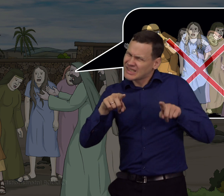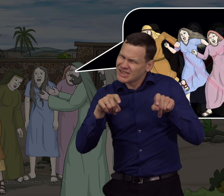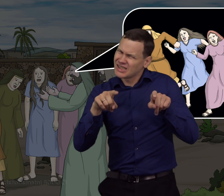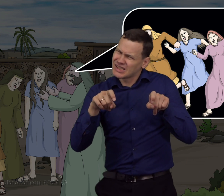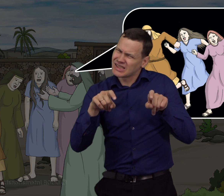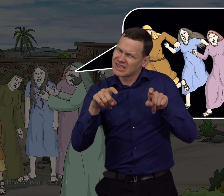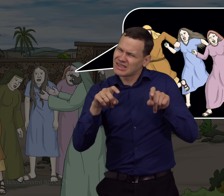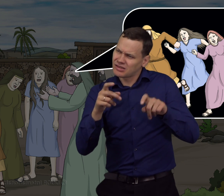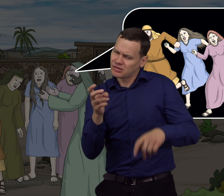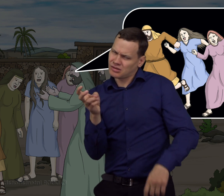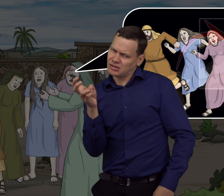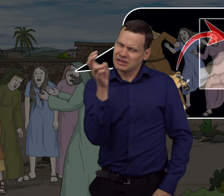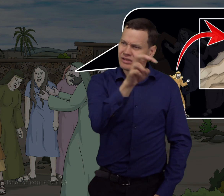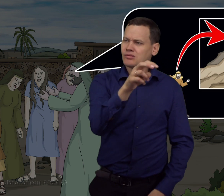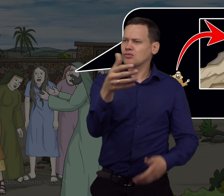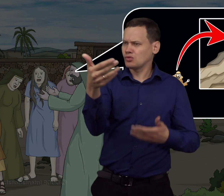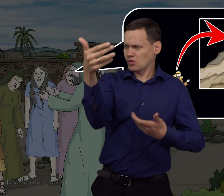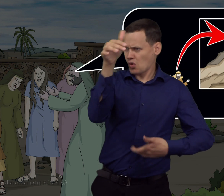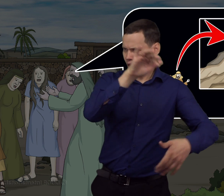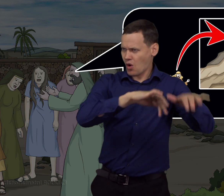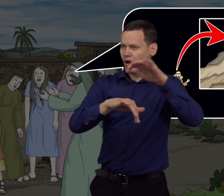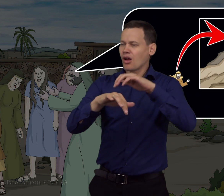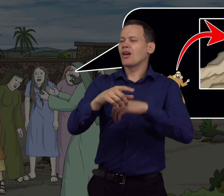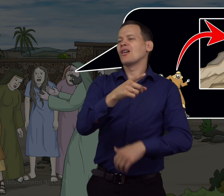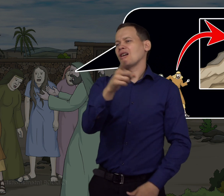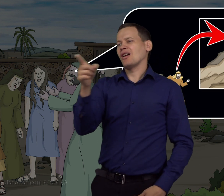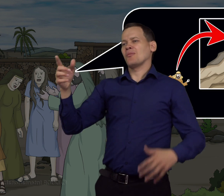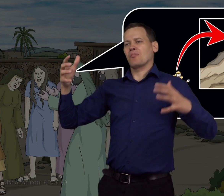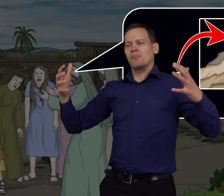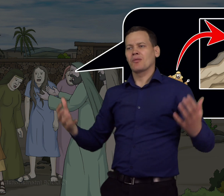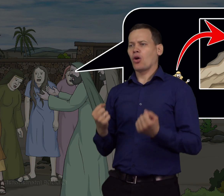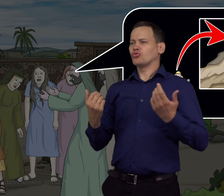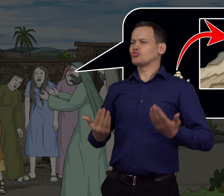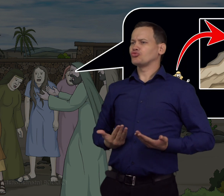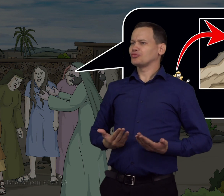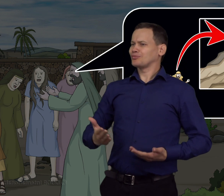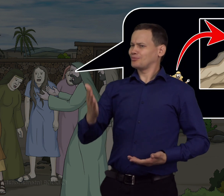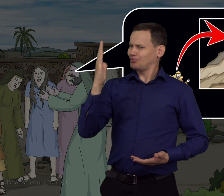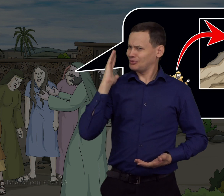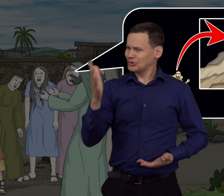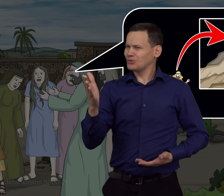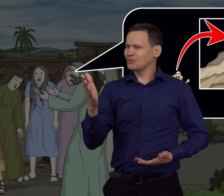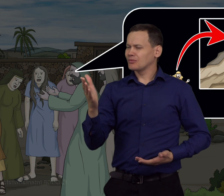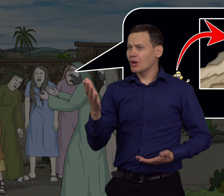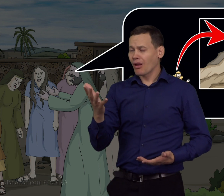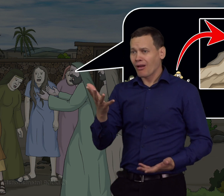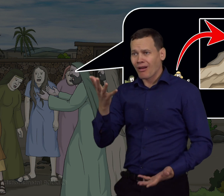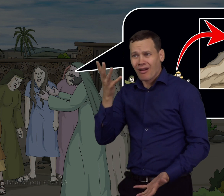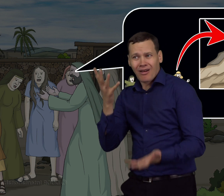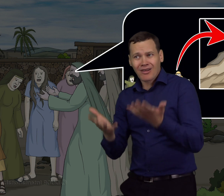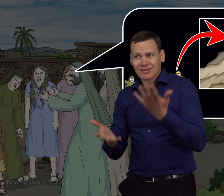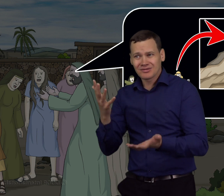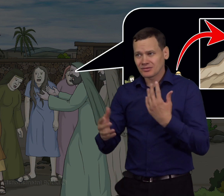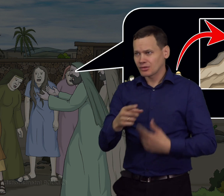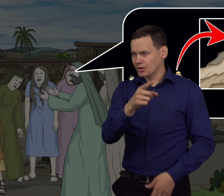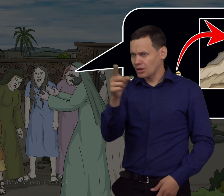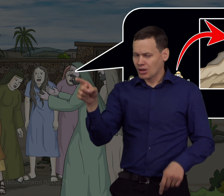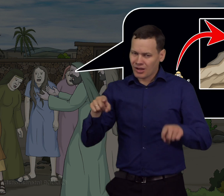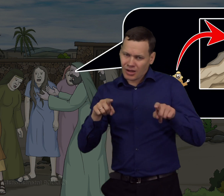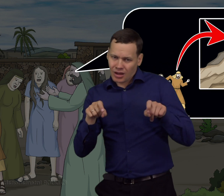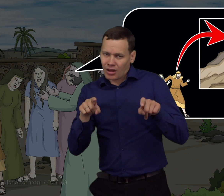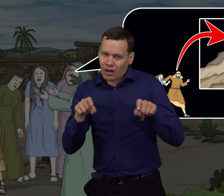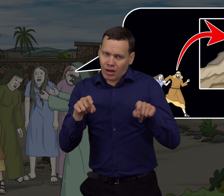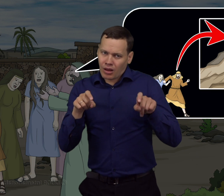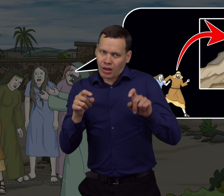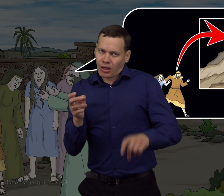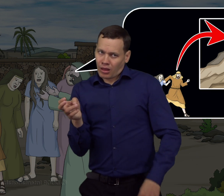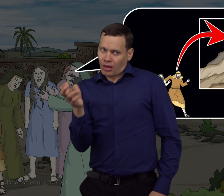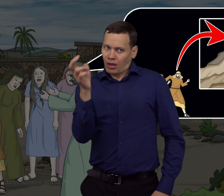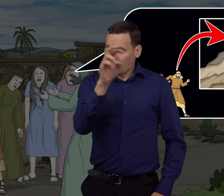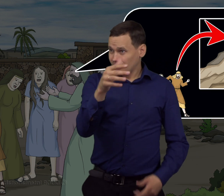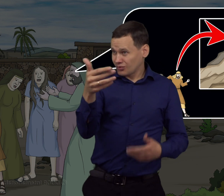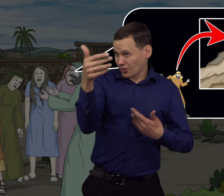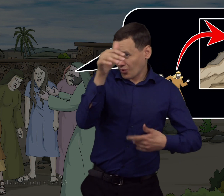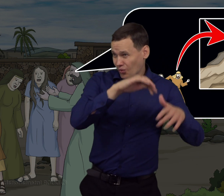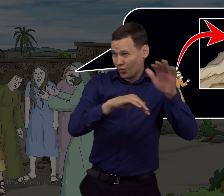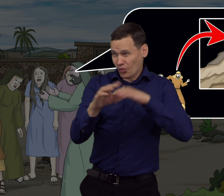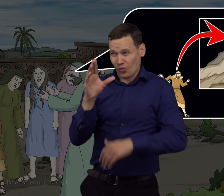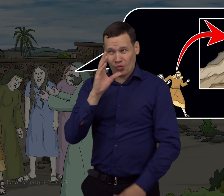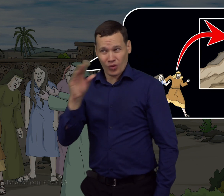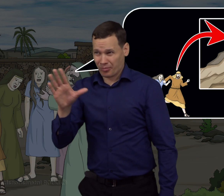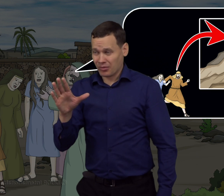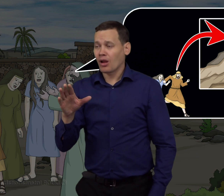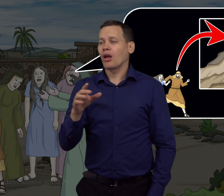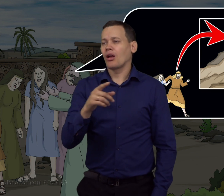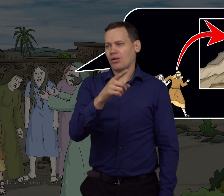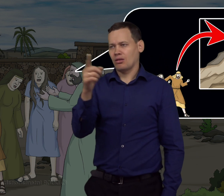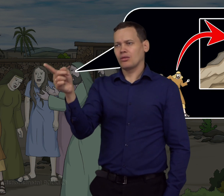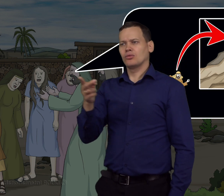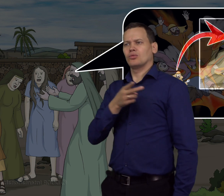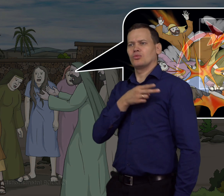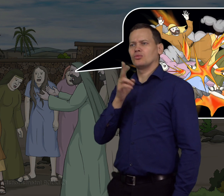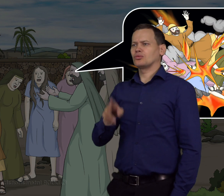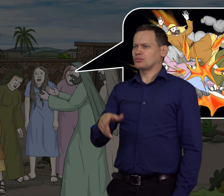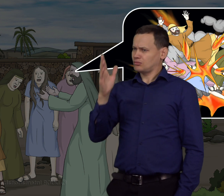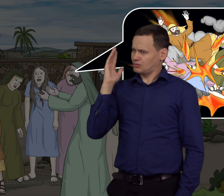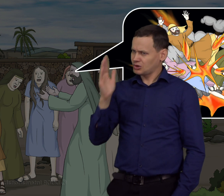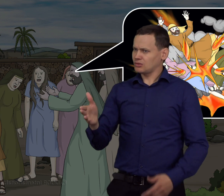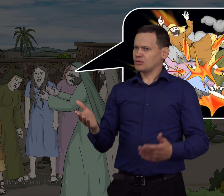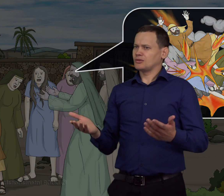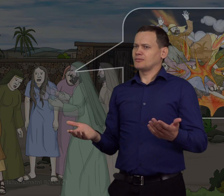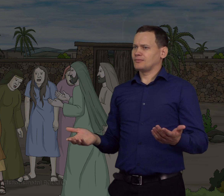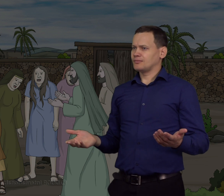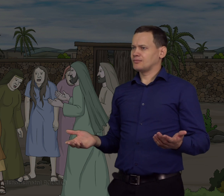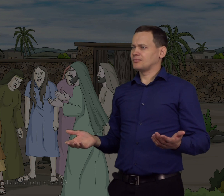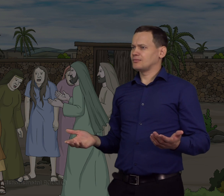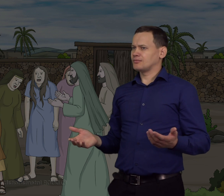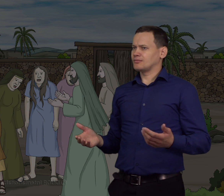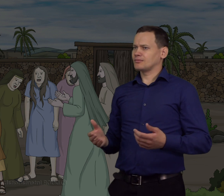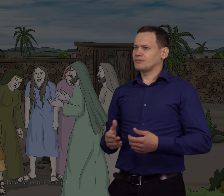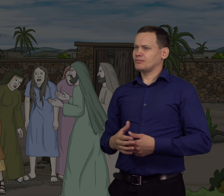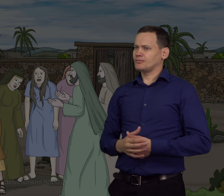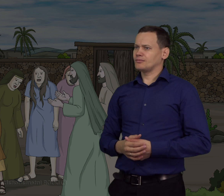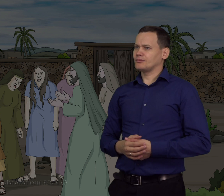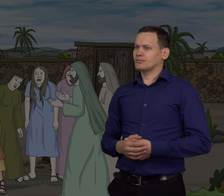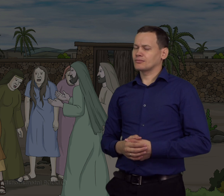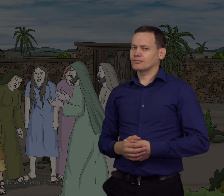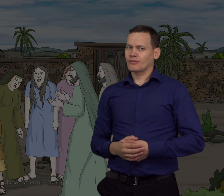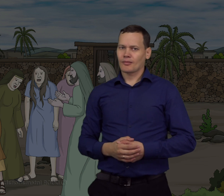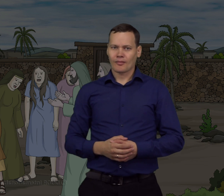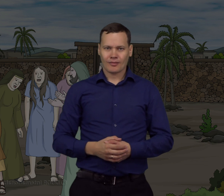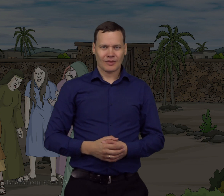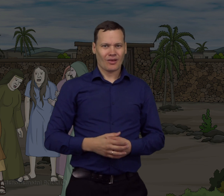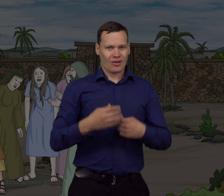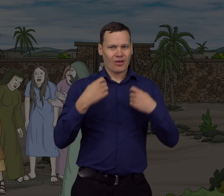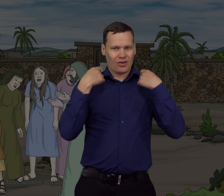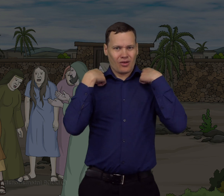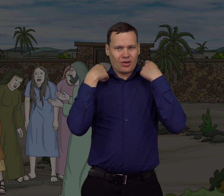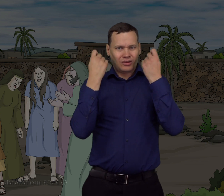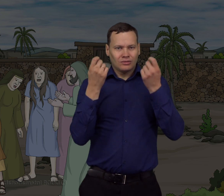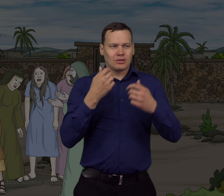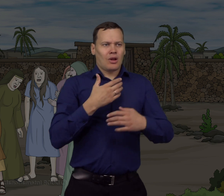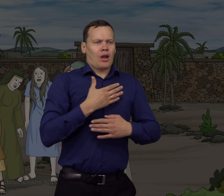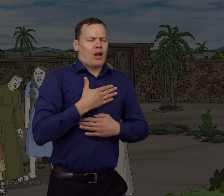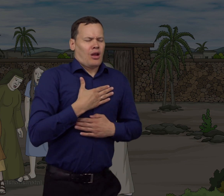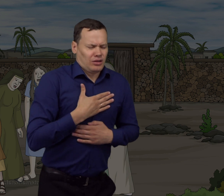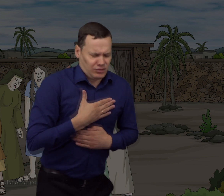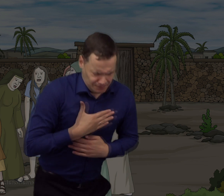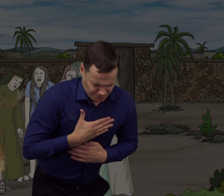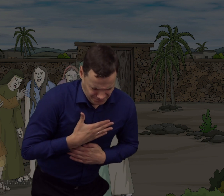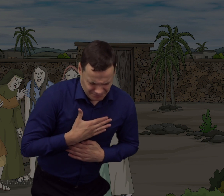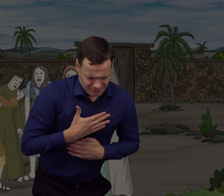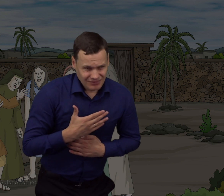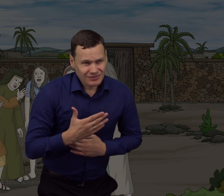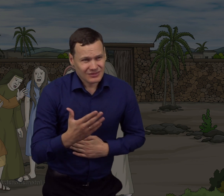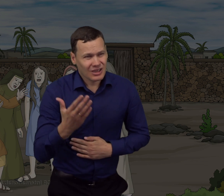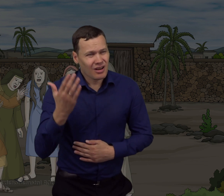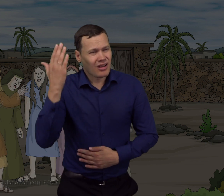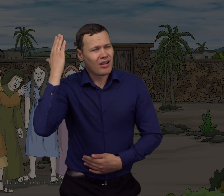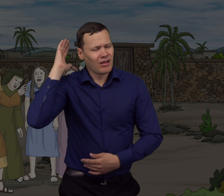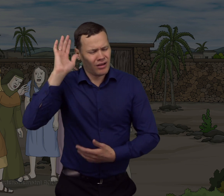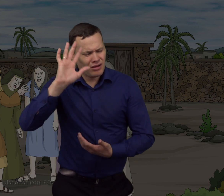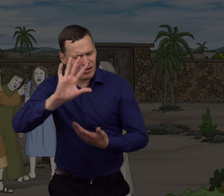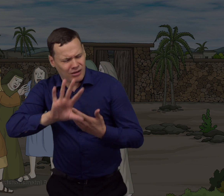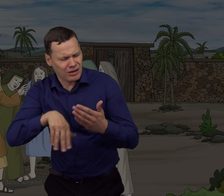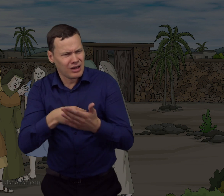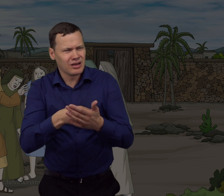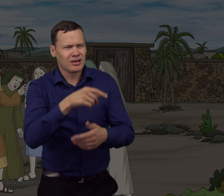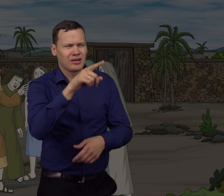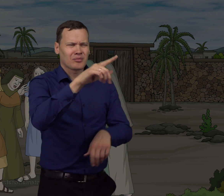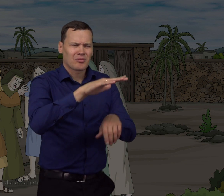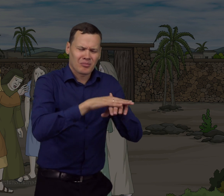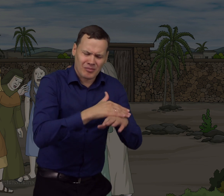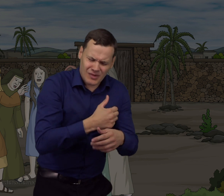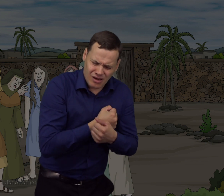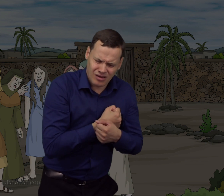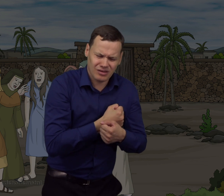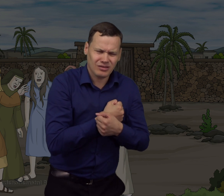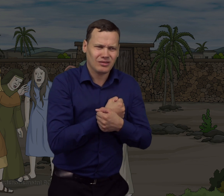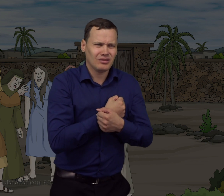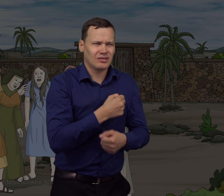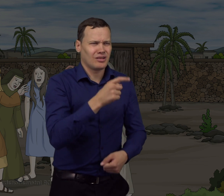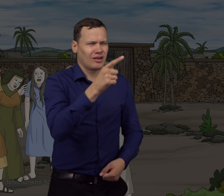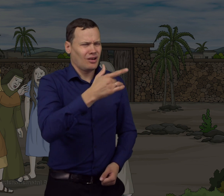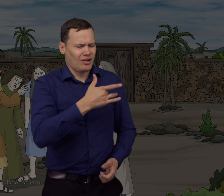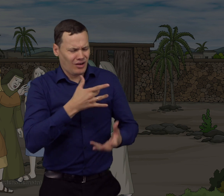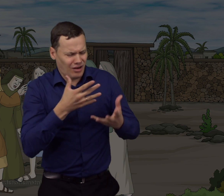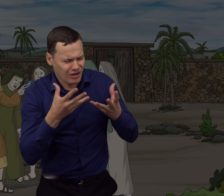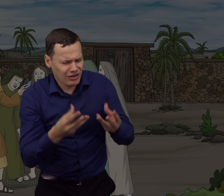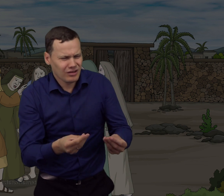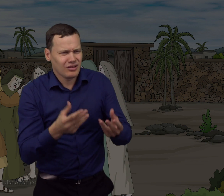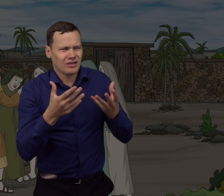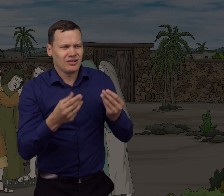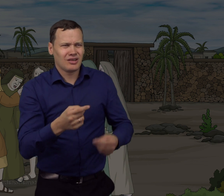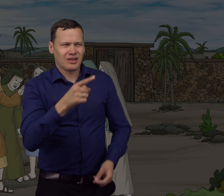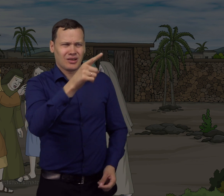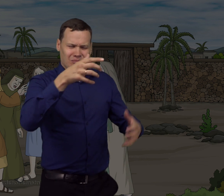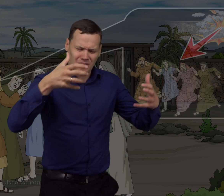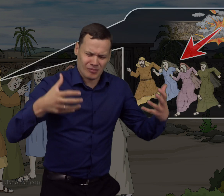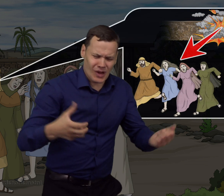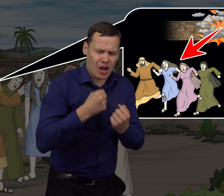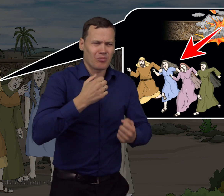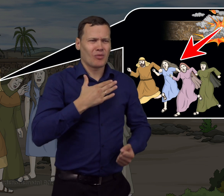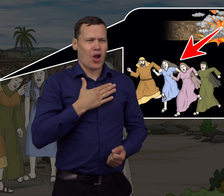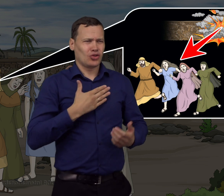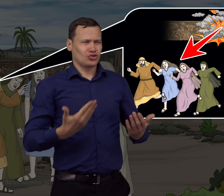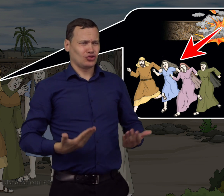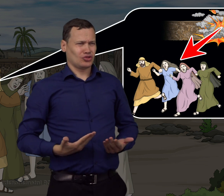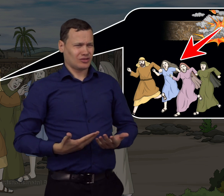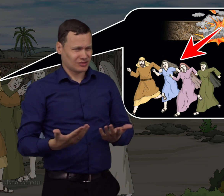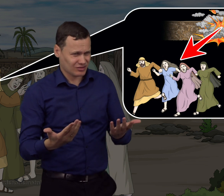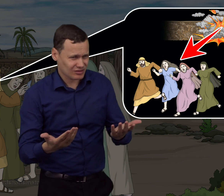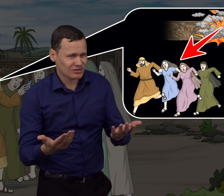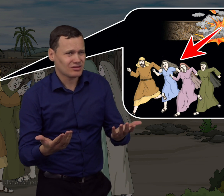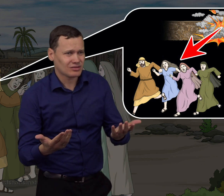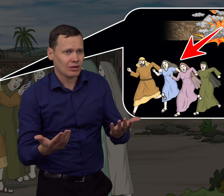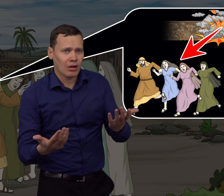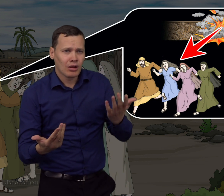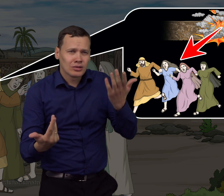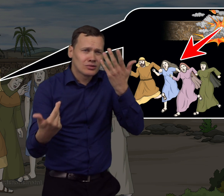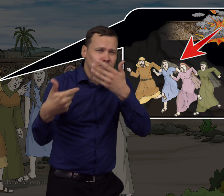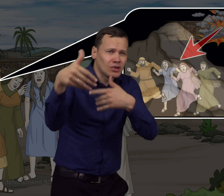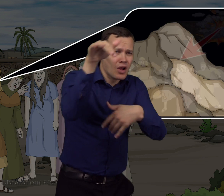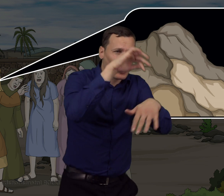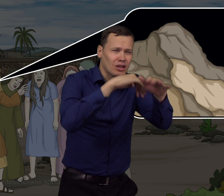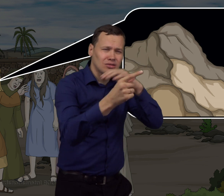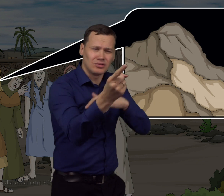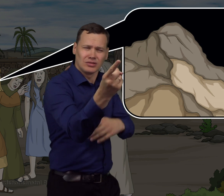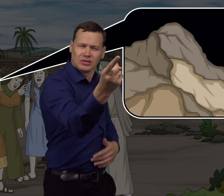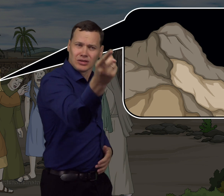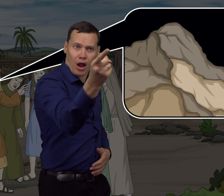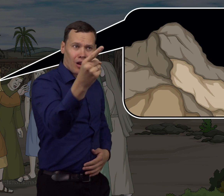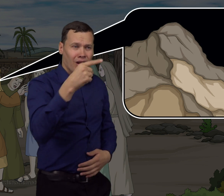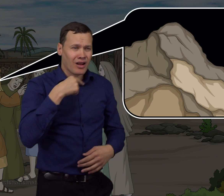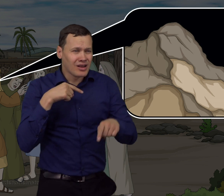Flee to the mountains, or you will be swept away!” But Lot replied, “No, my lords, please! Your servant has indeed found favor in your sight, and you have shown me great kindness by sparing my life.